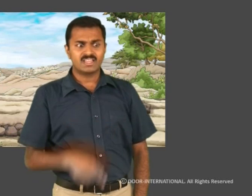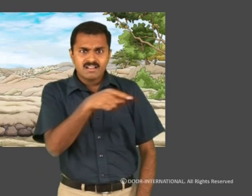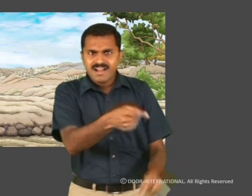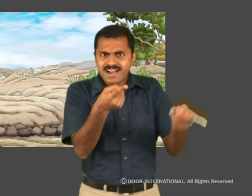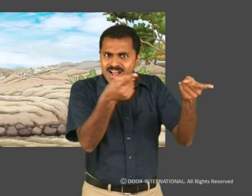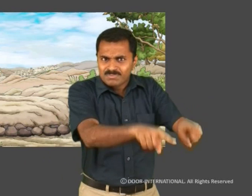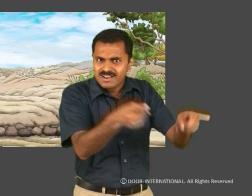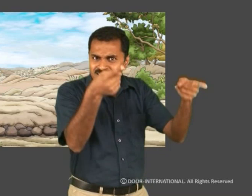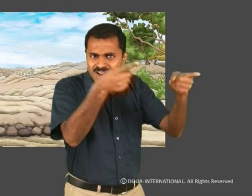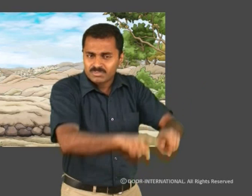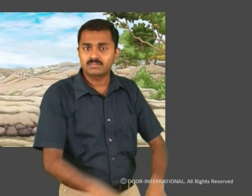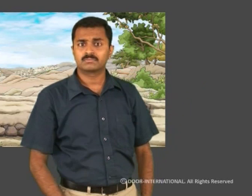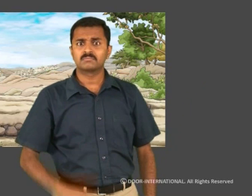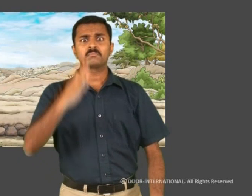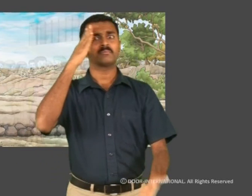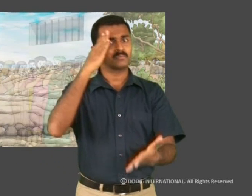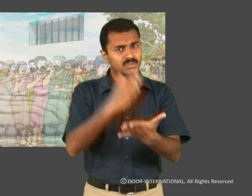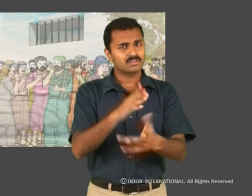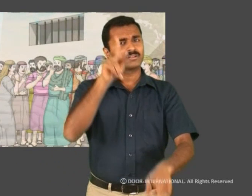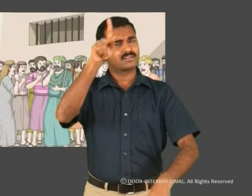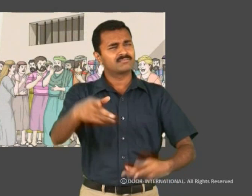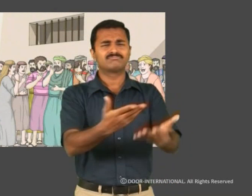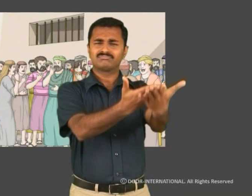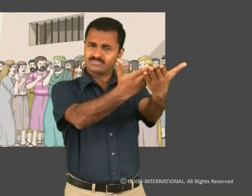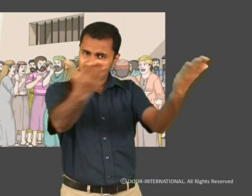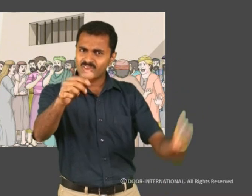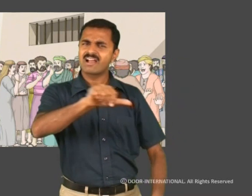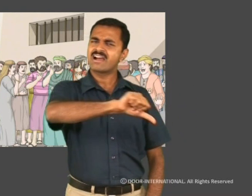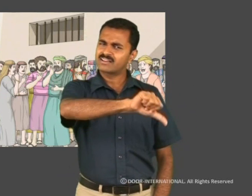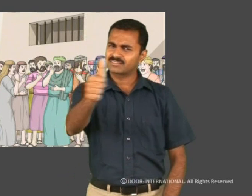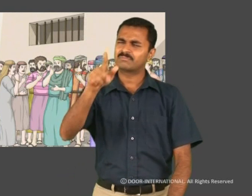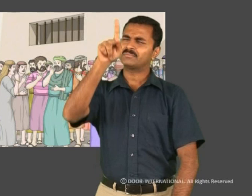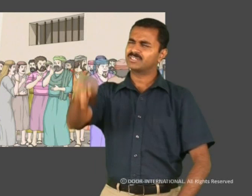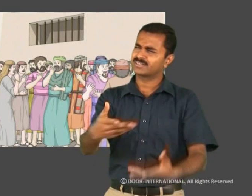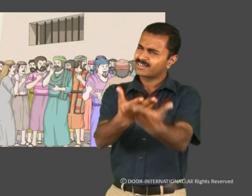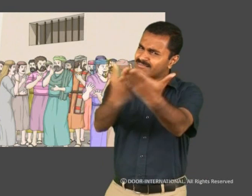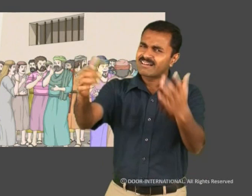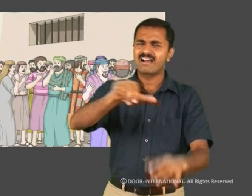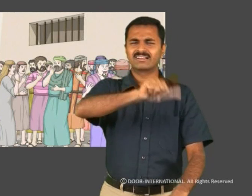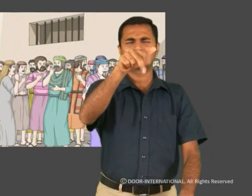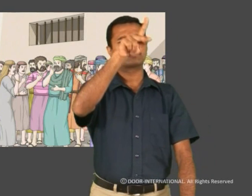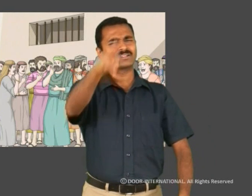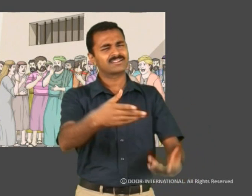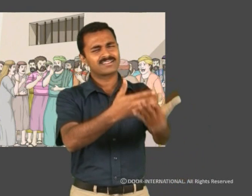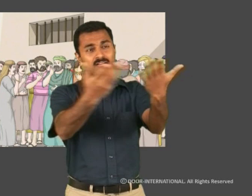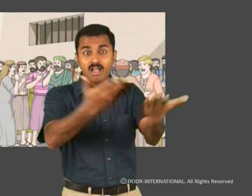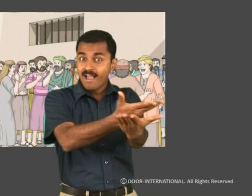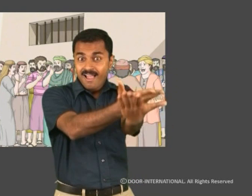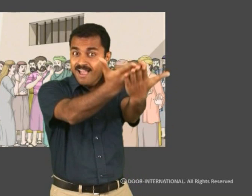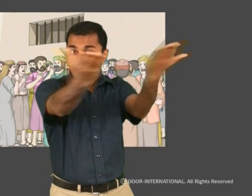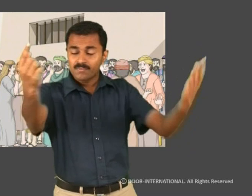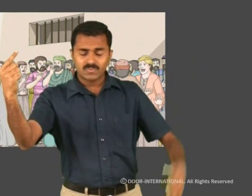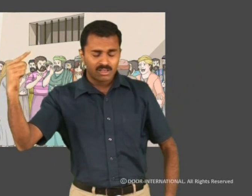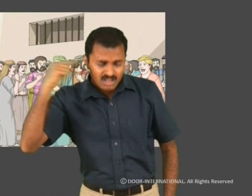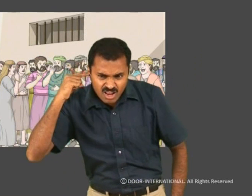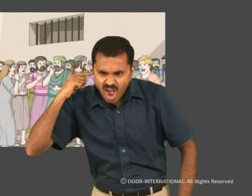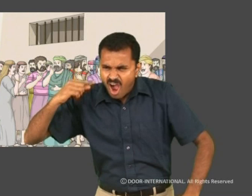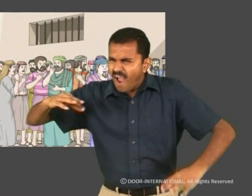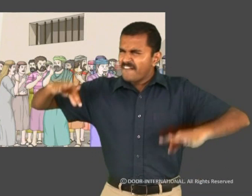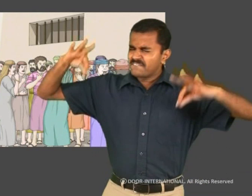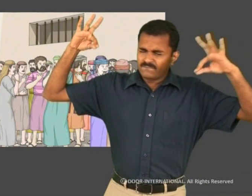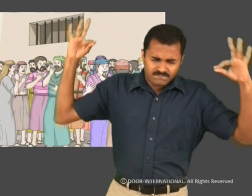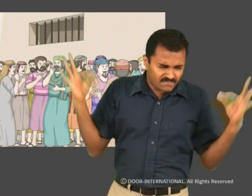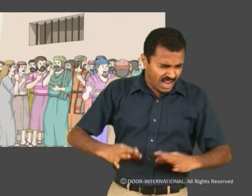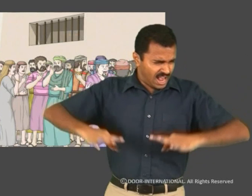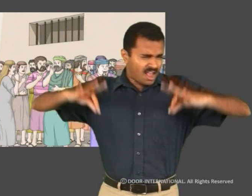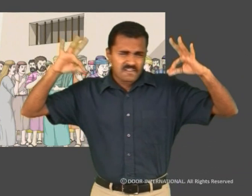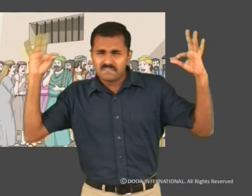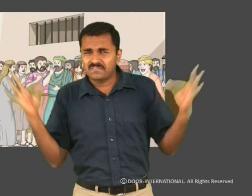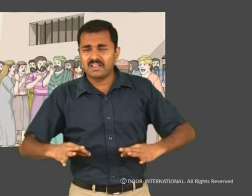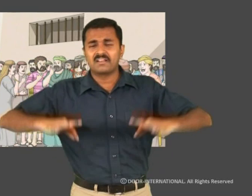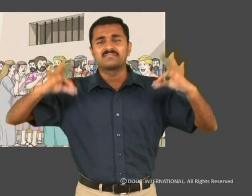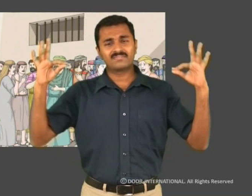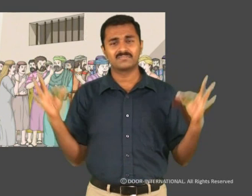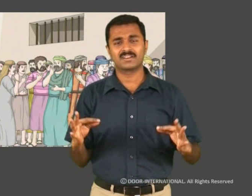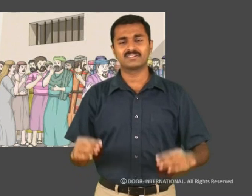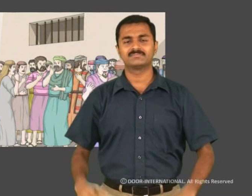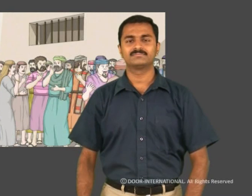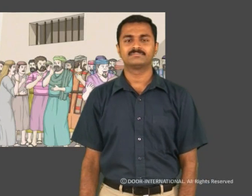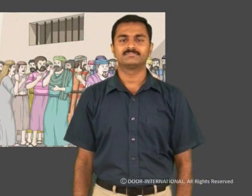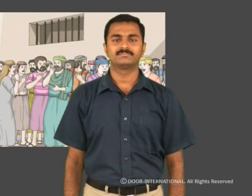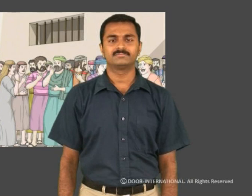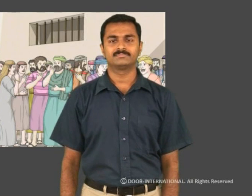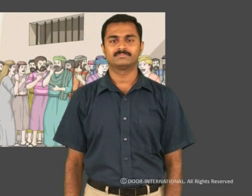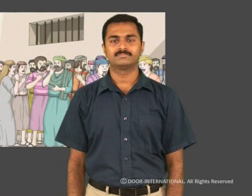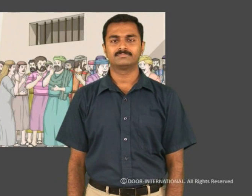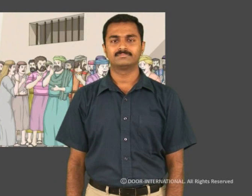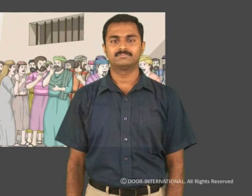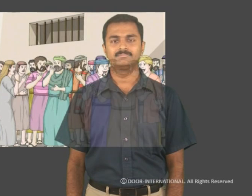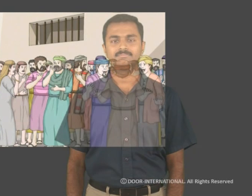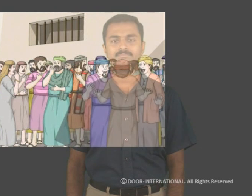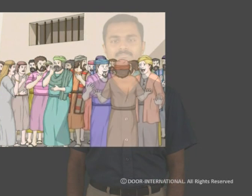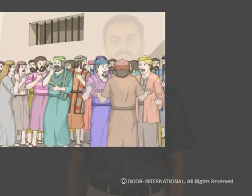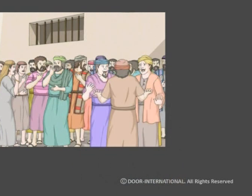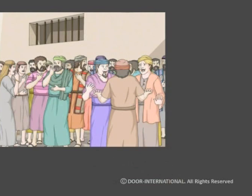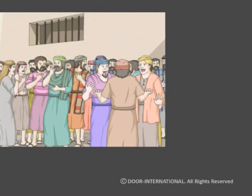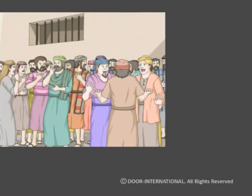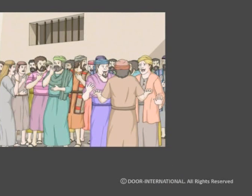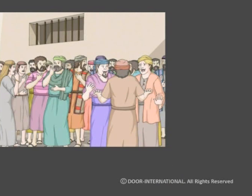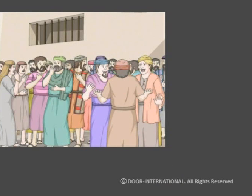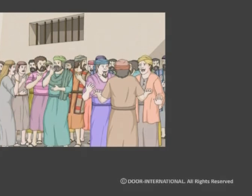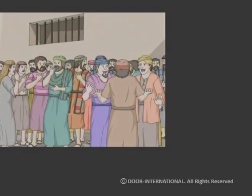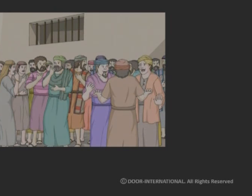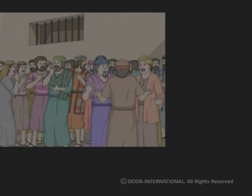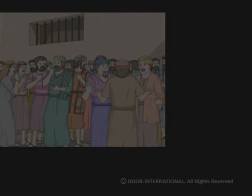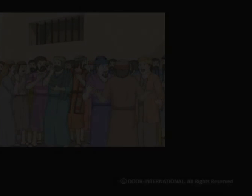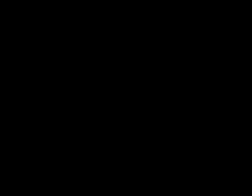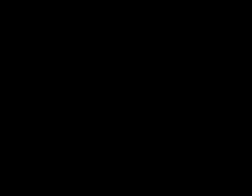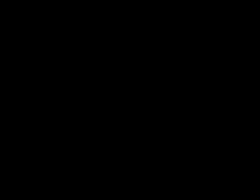And great fear came over the whole church and all who heard about these events.